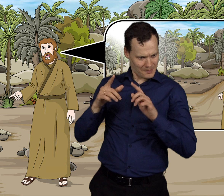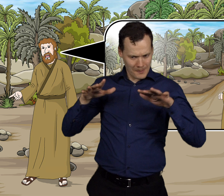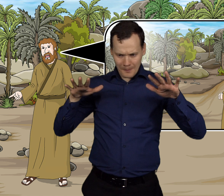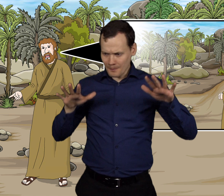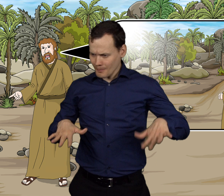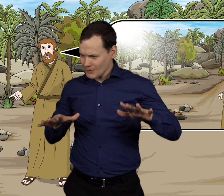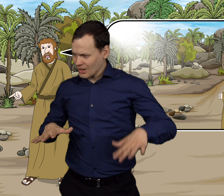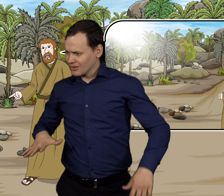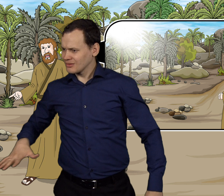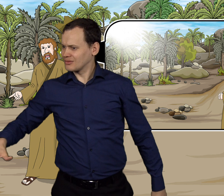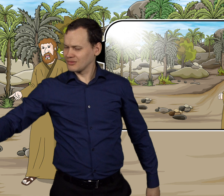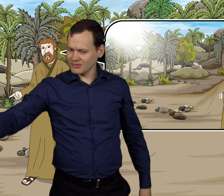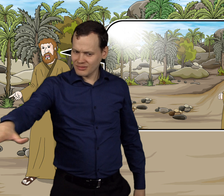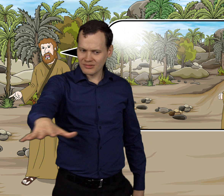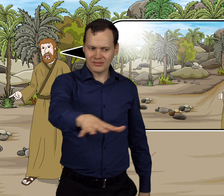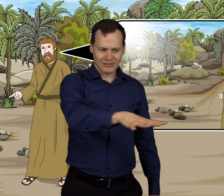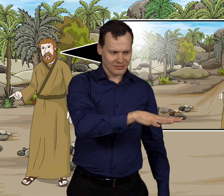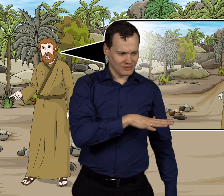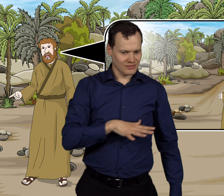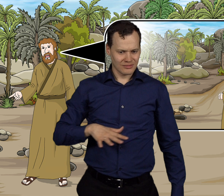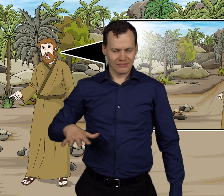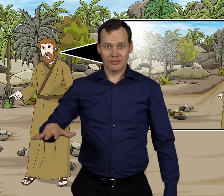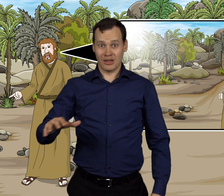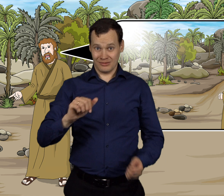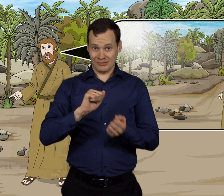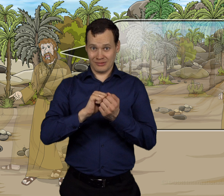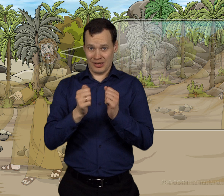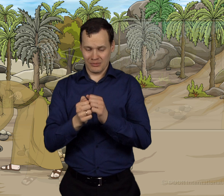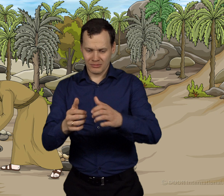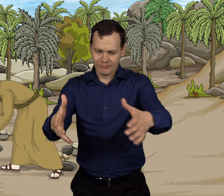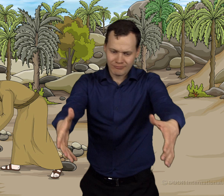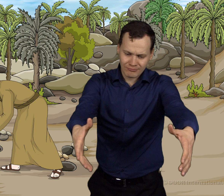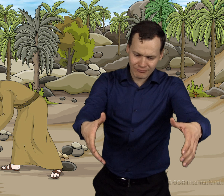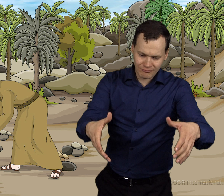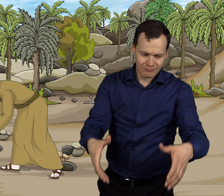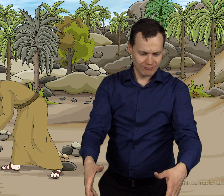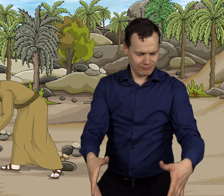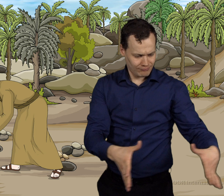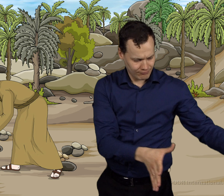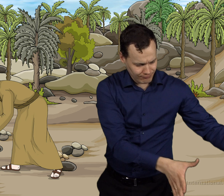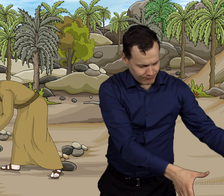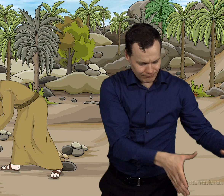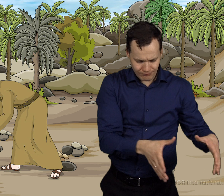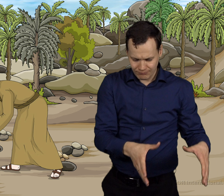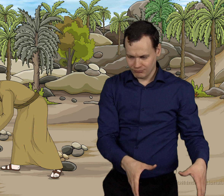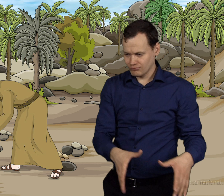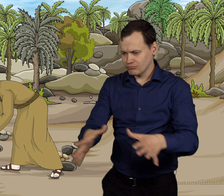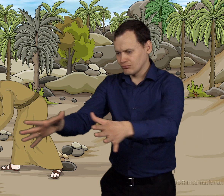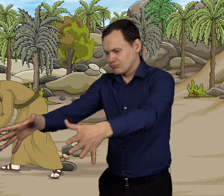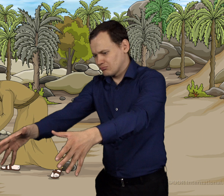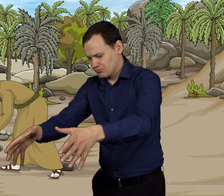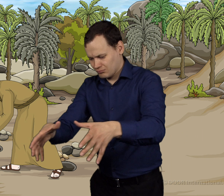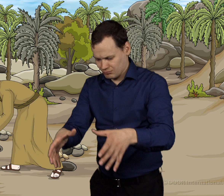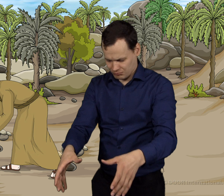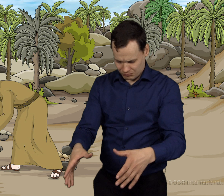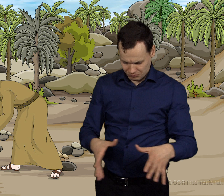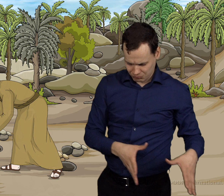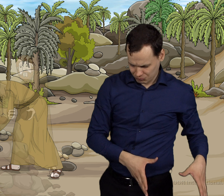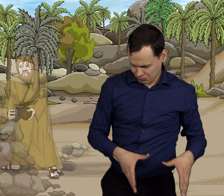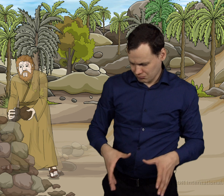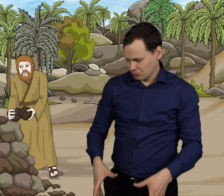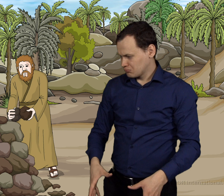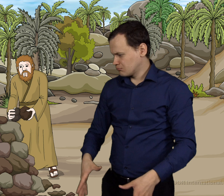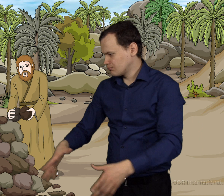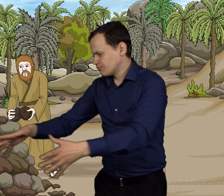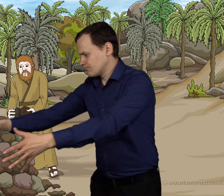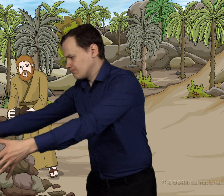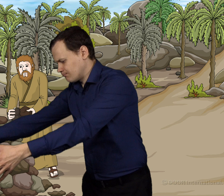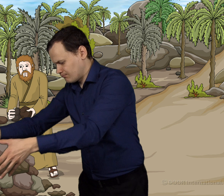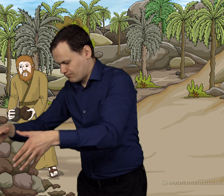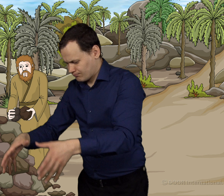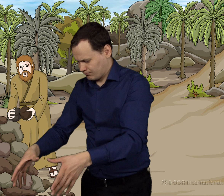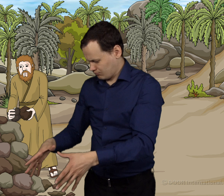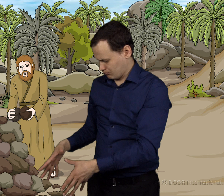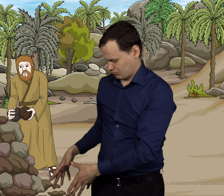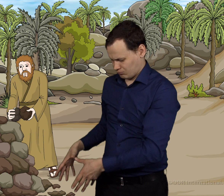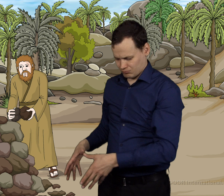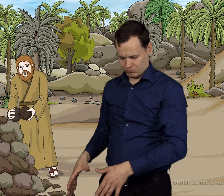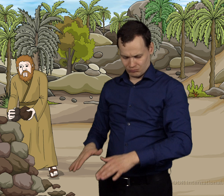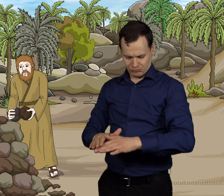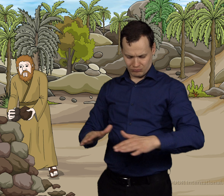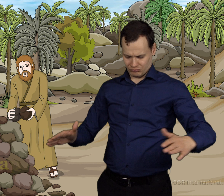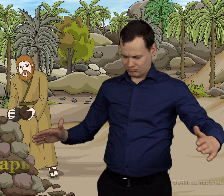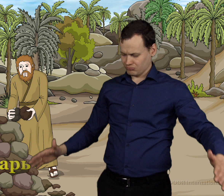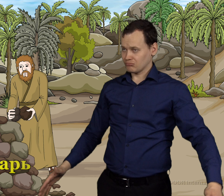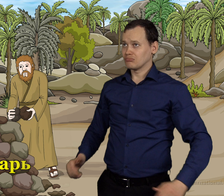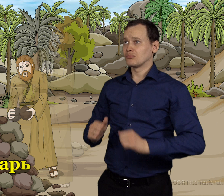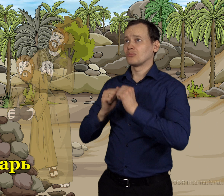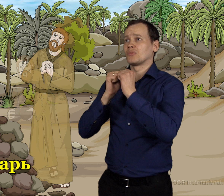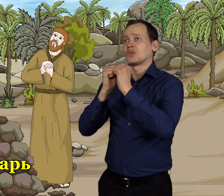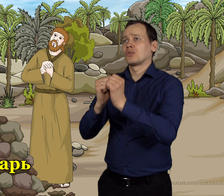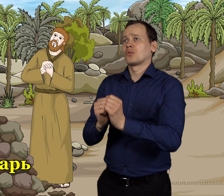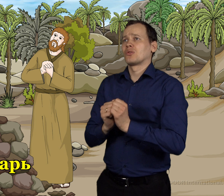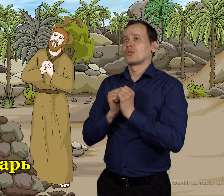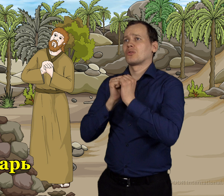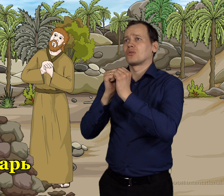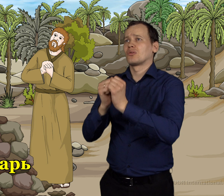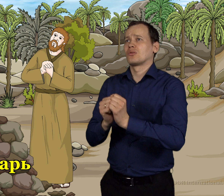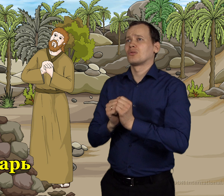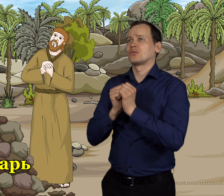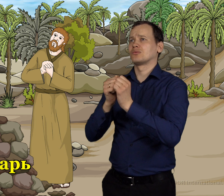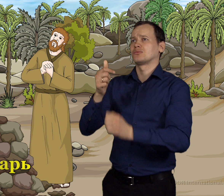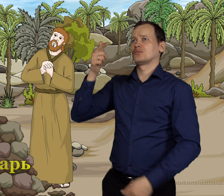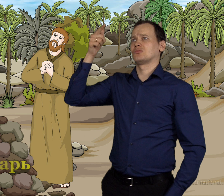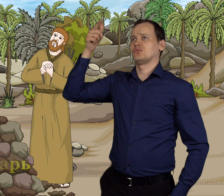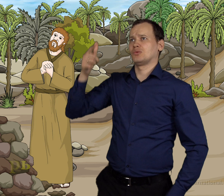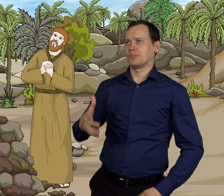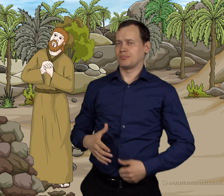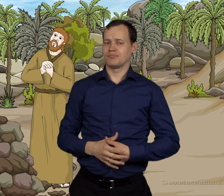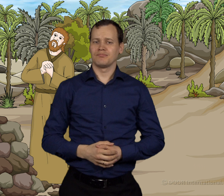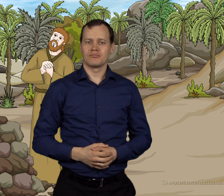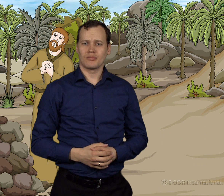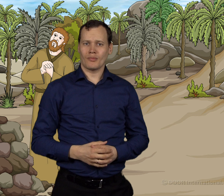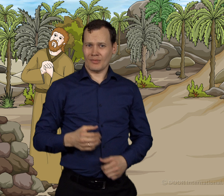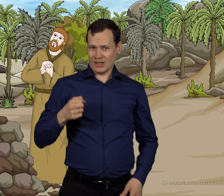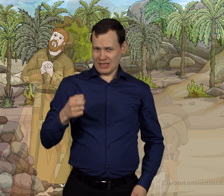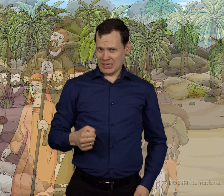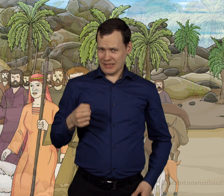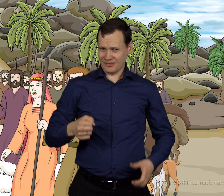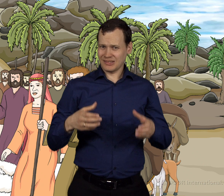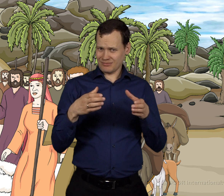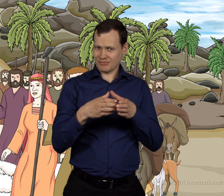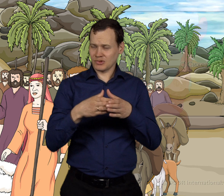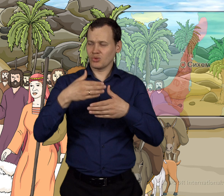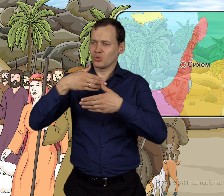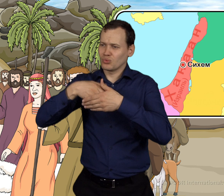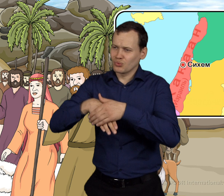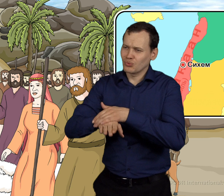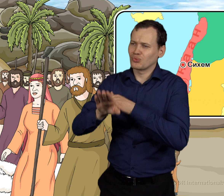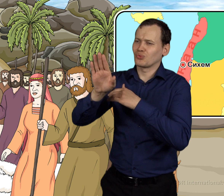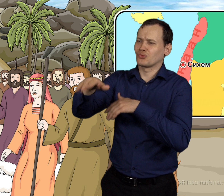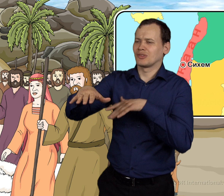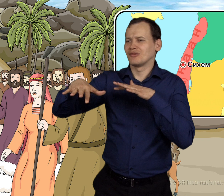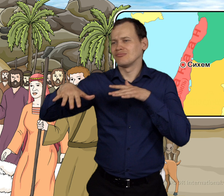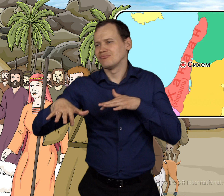So Abram built an altar there to the LORD, who had appeared to him.